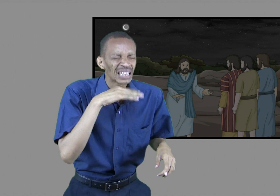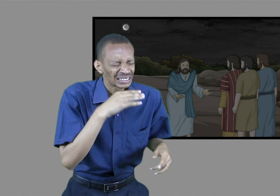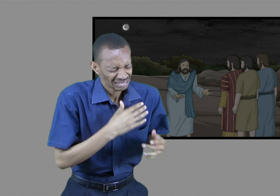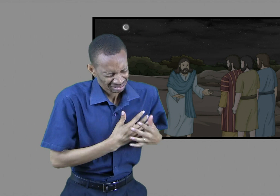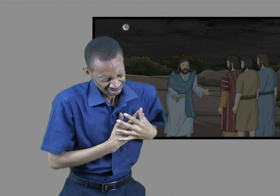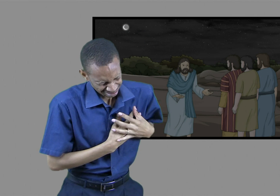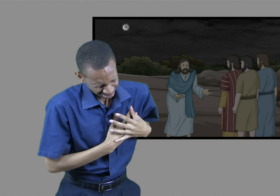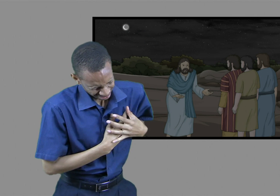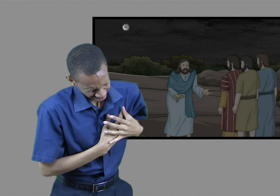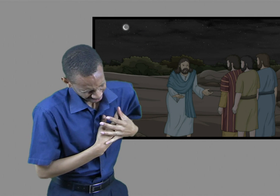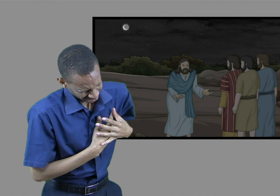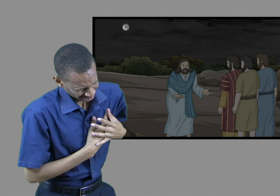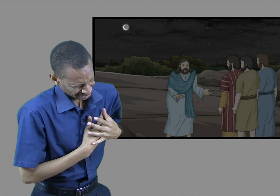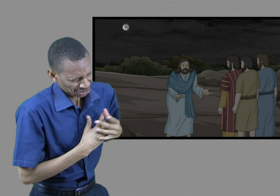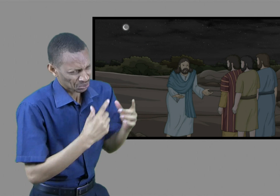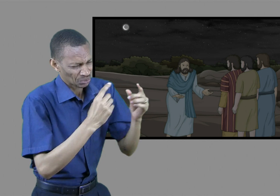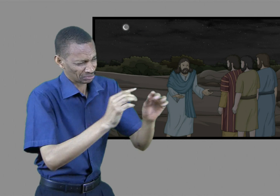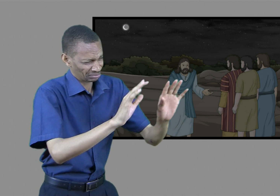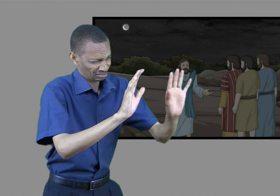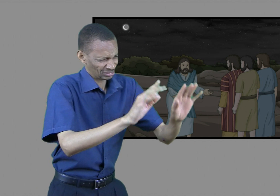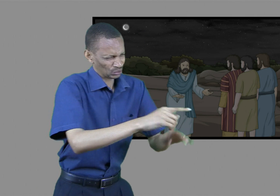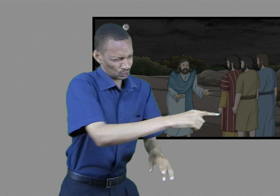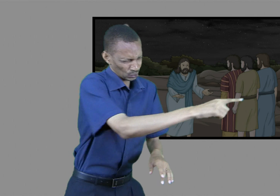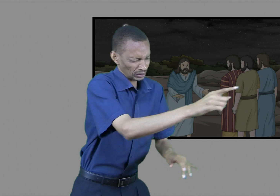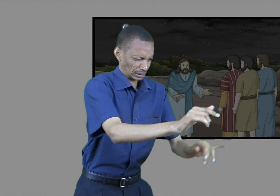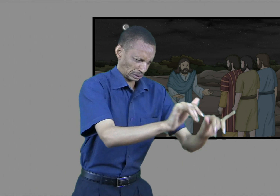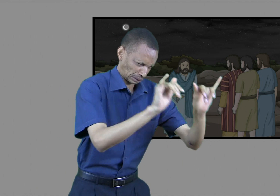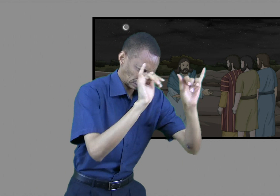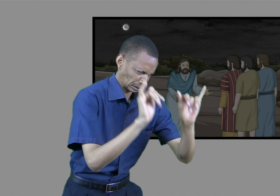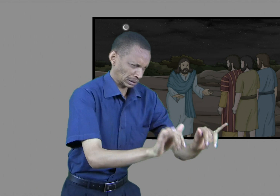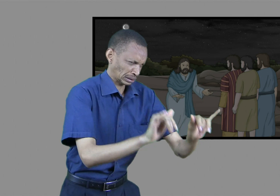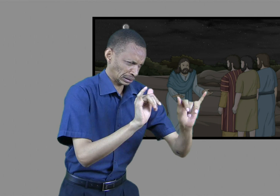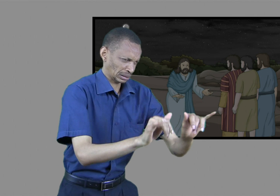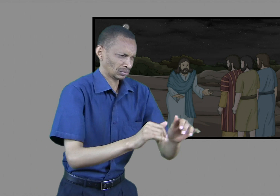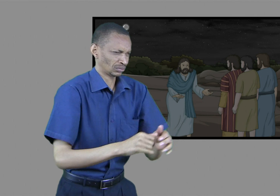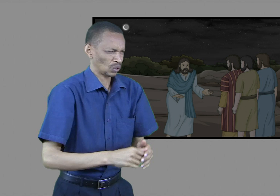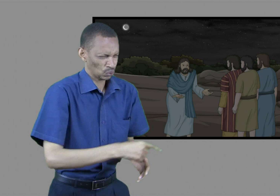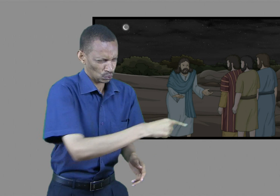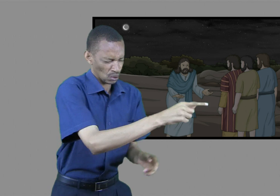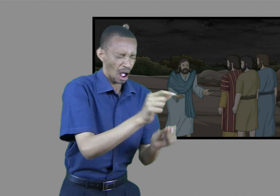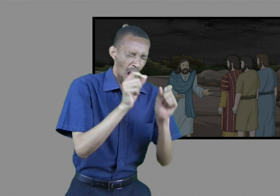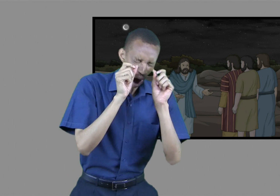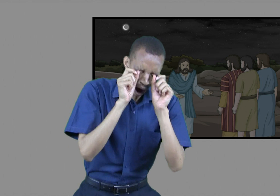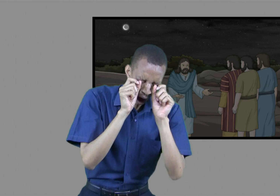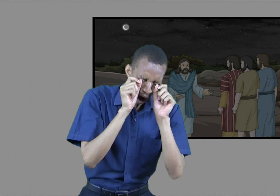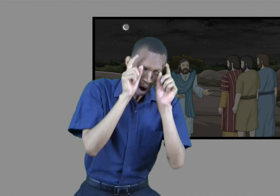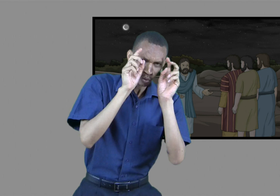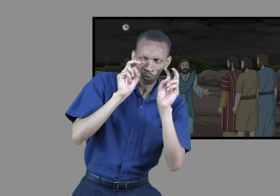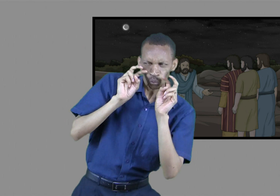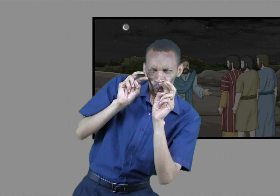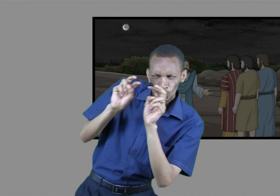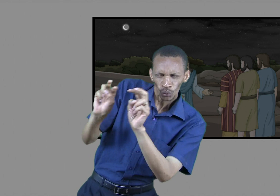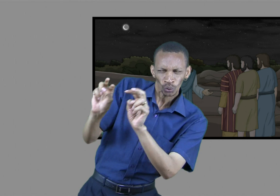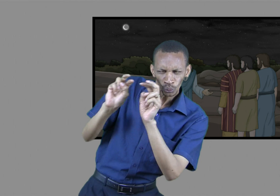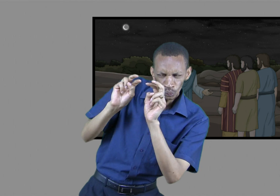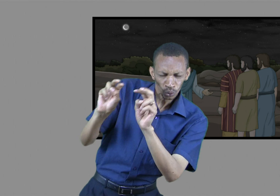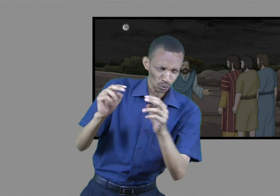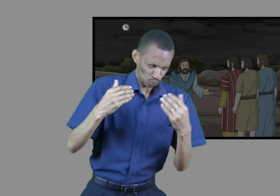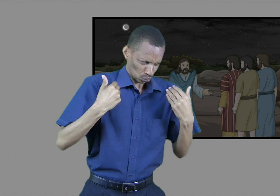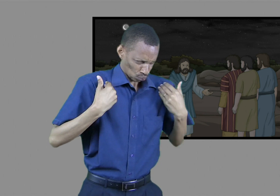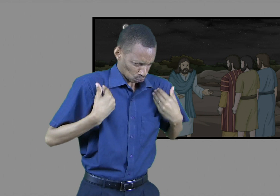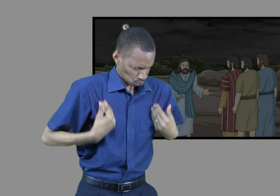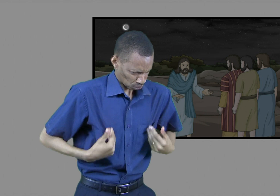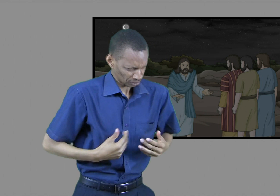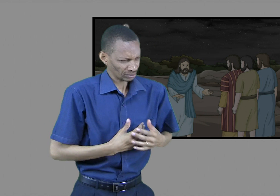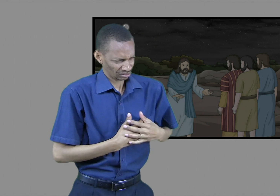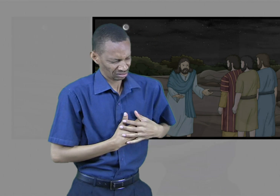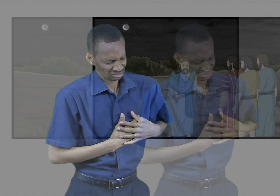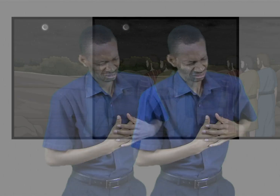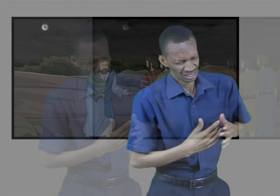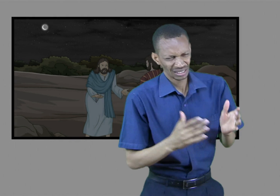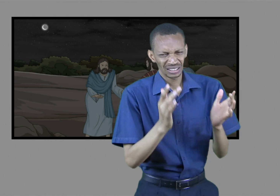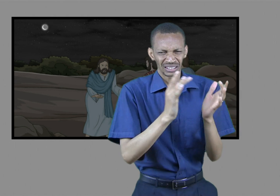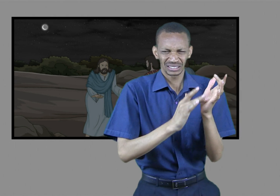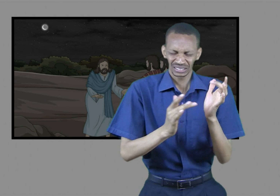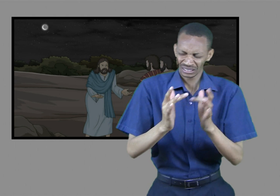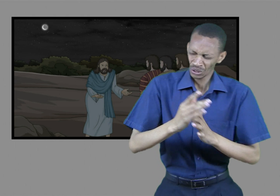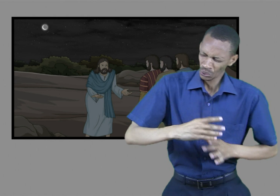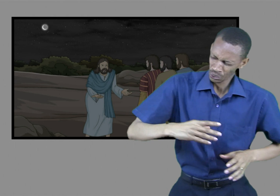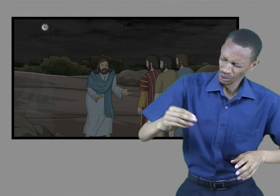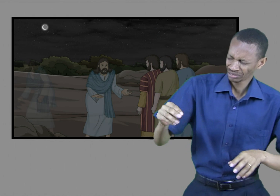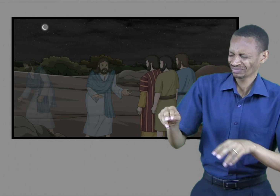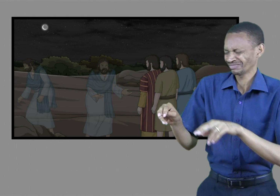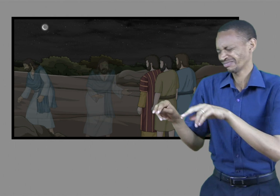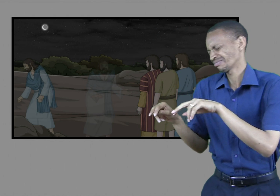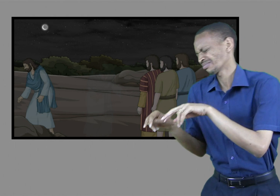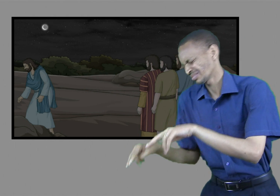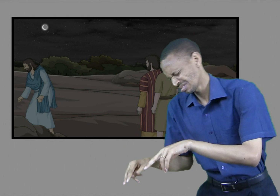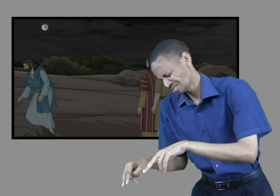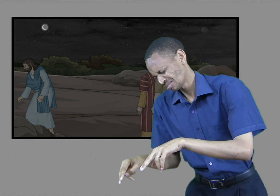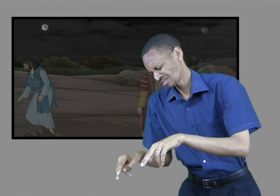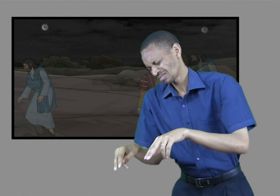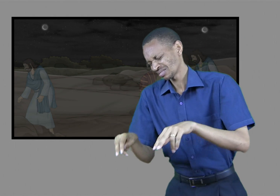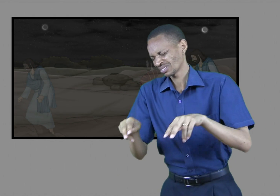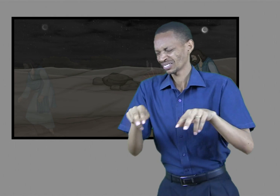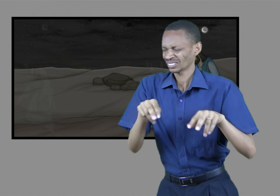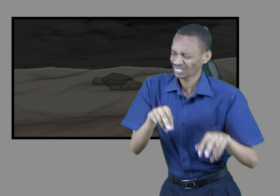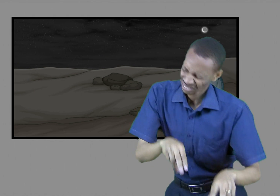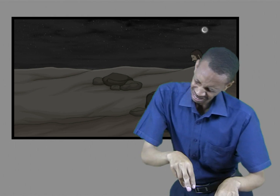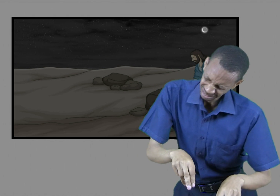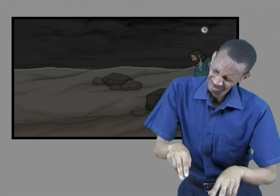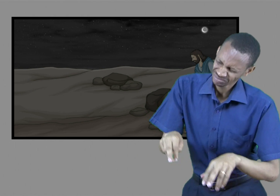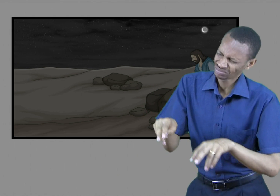Stay here and keep watch with Me.”